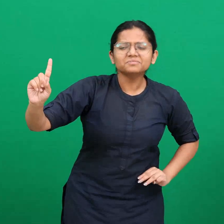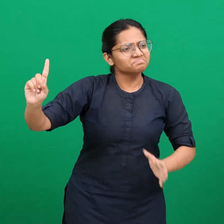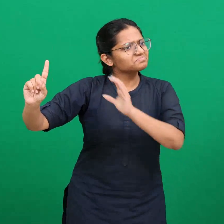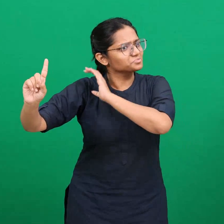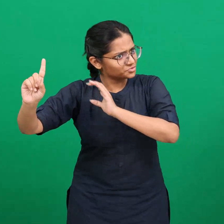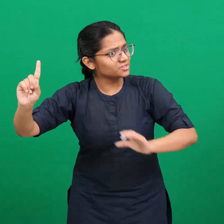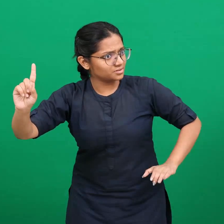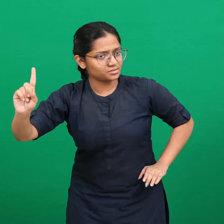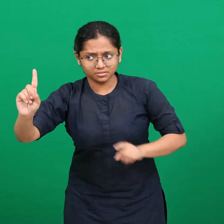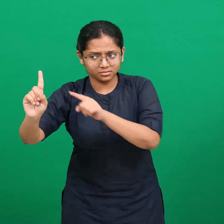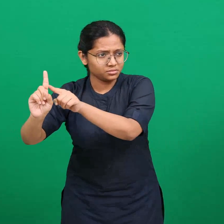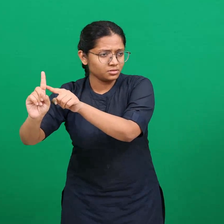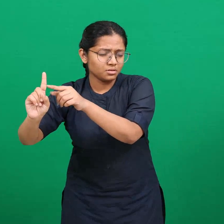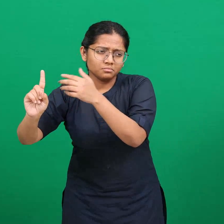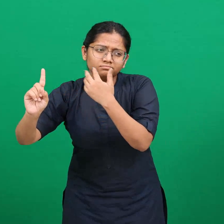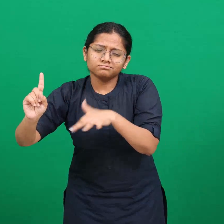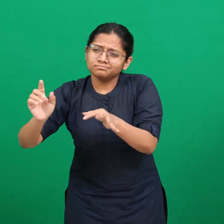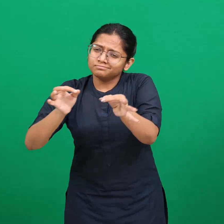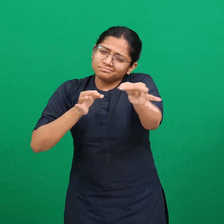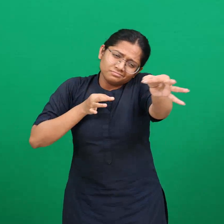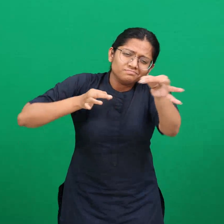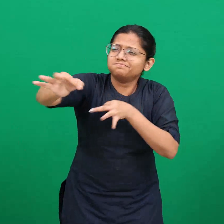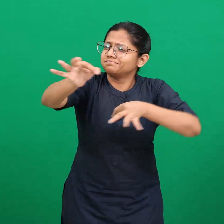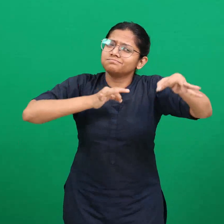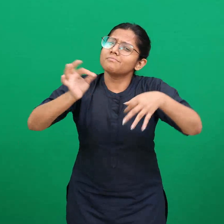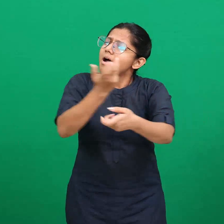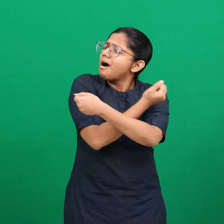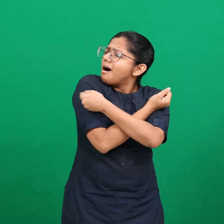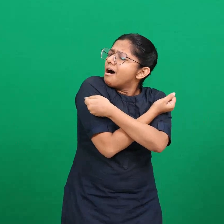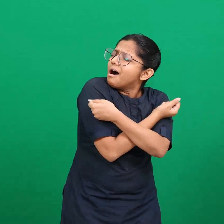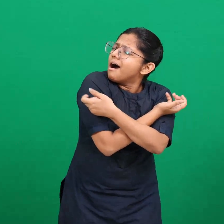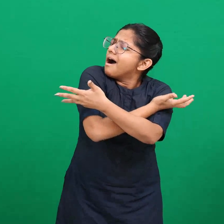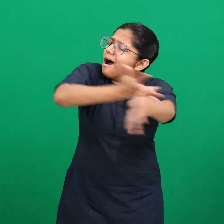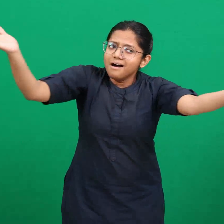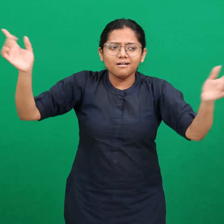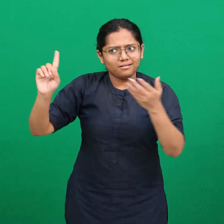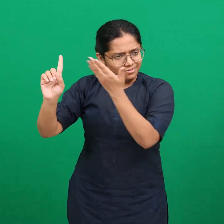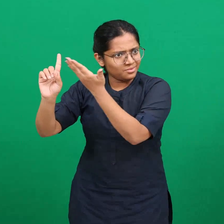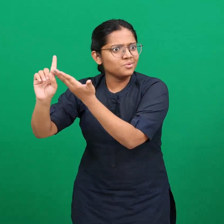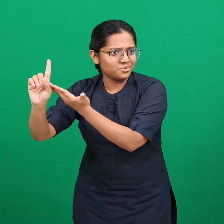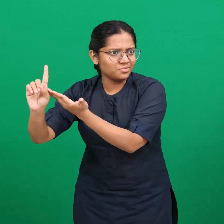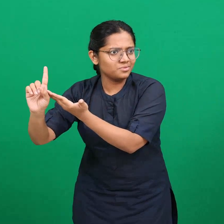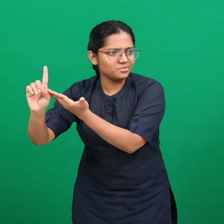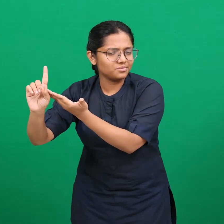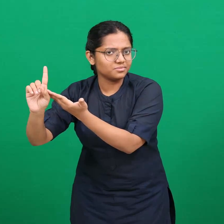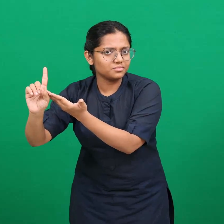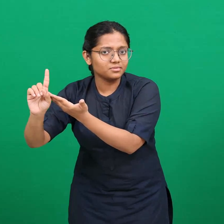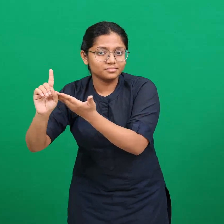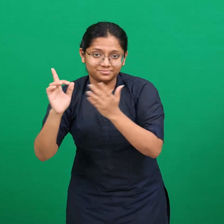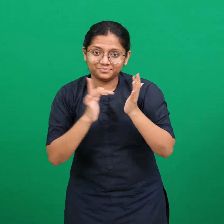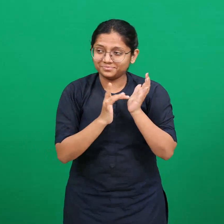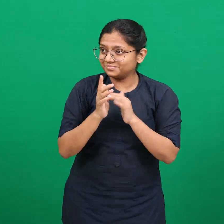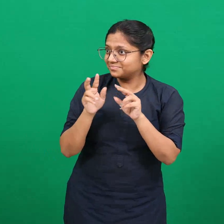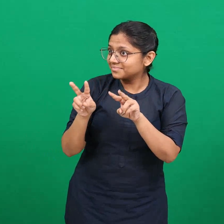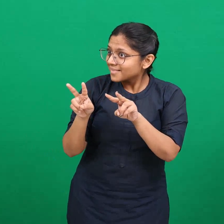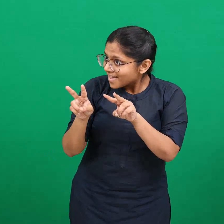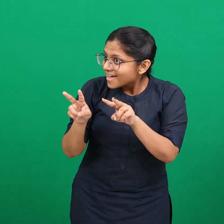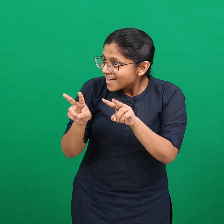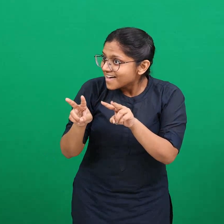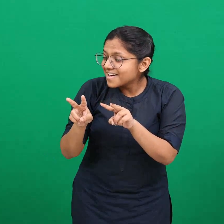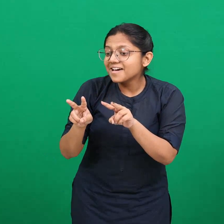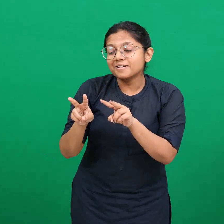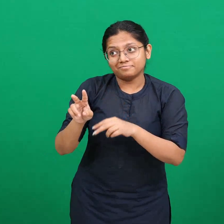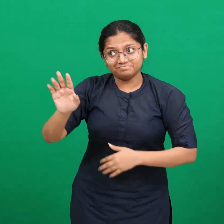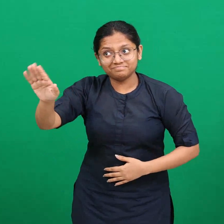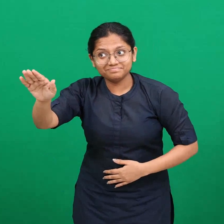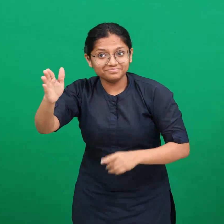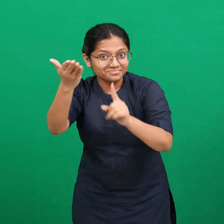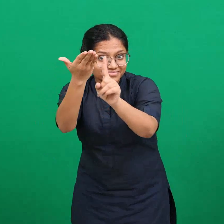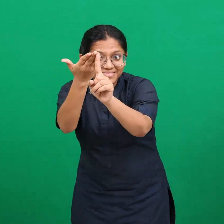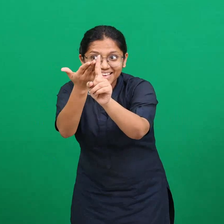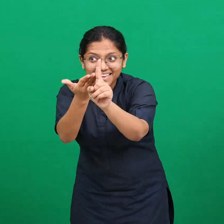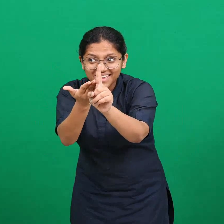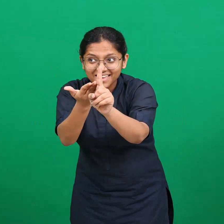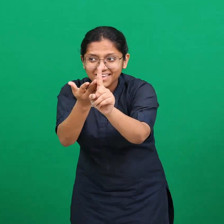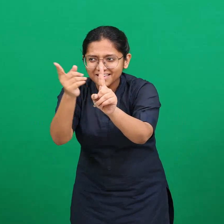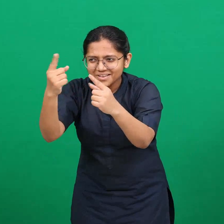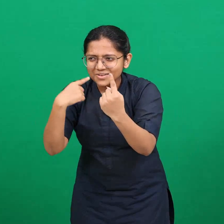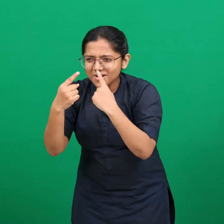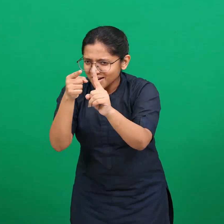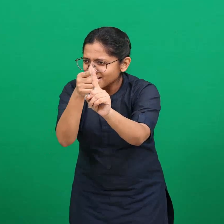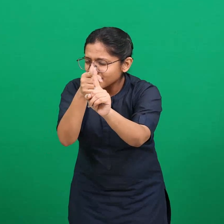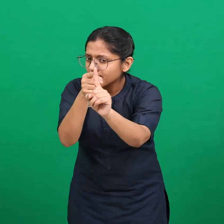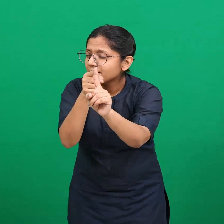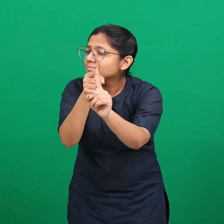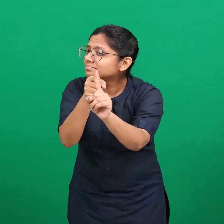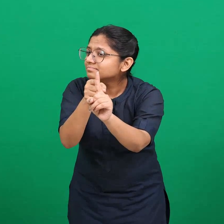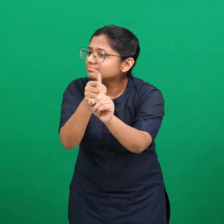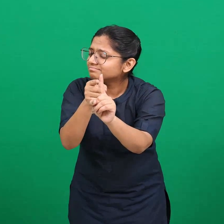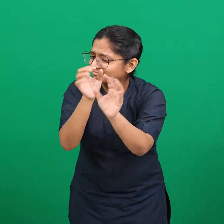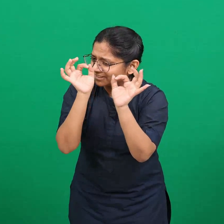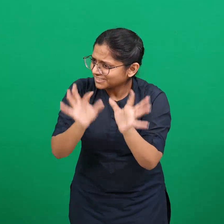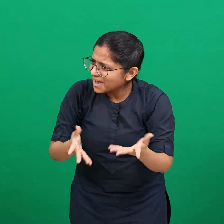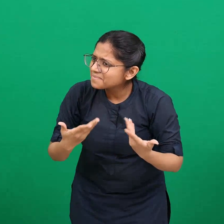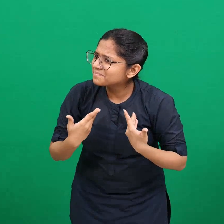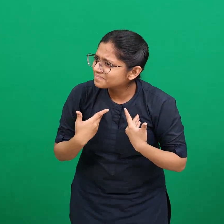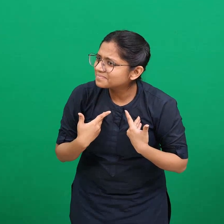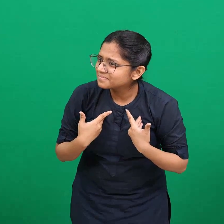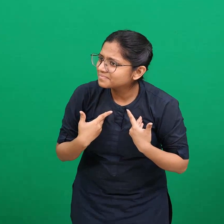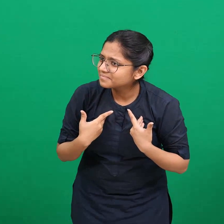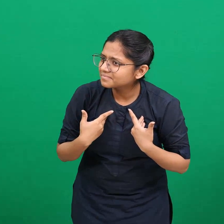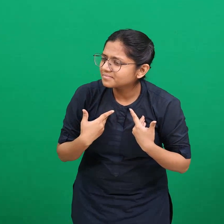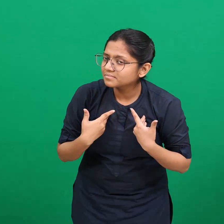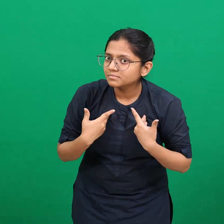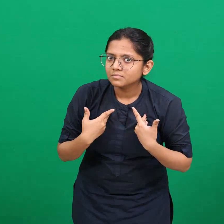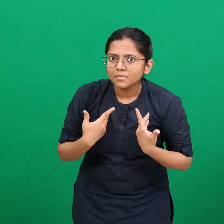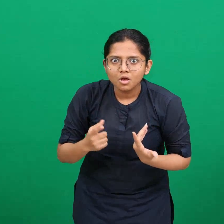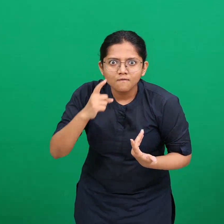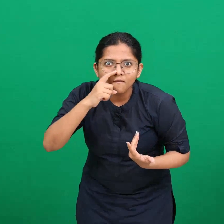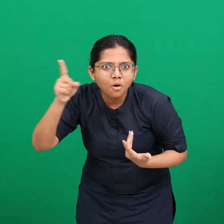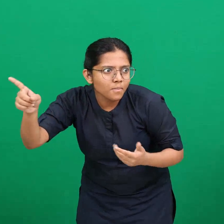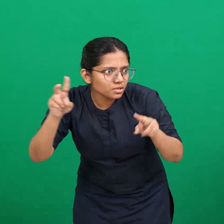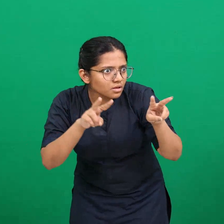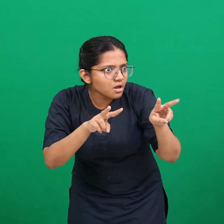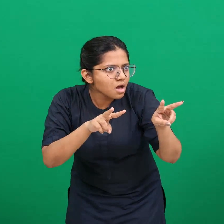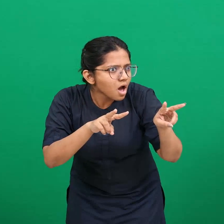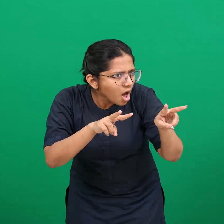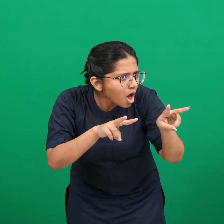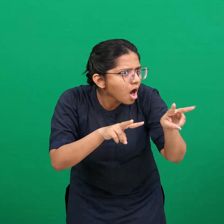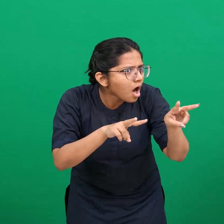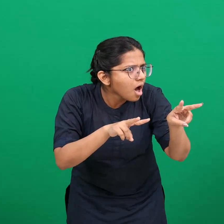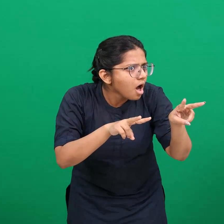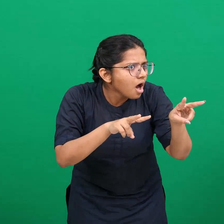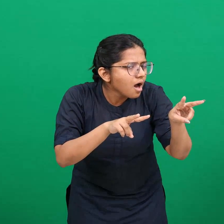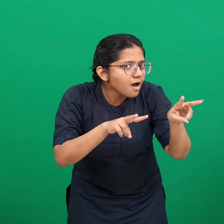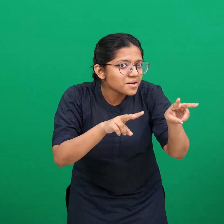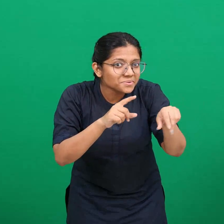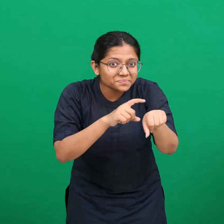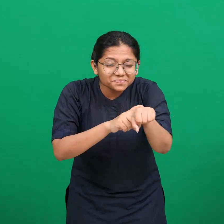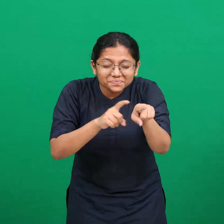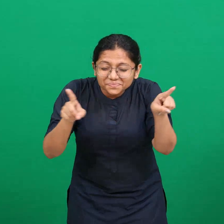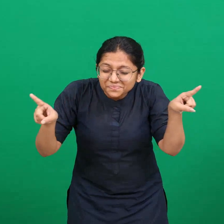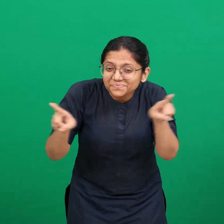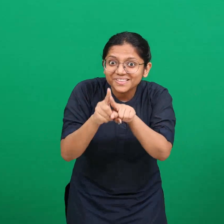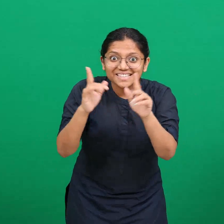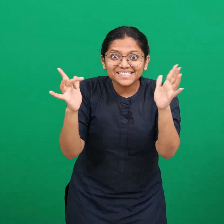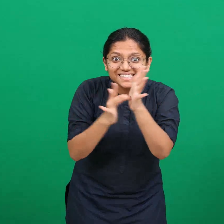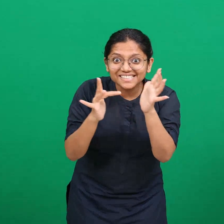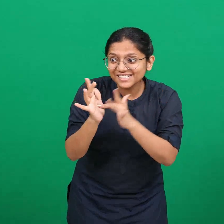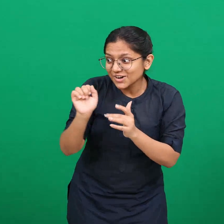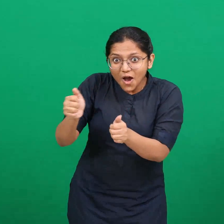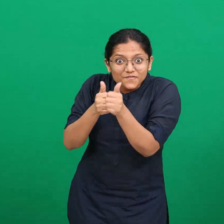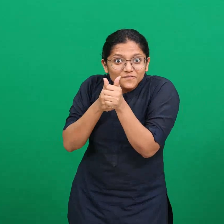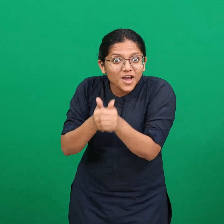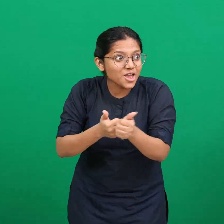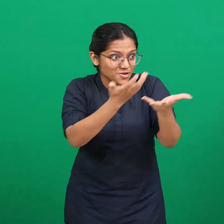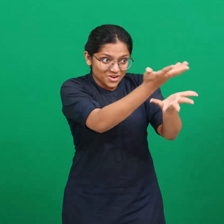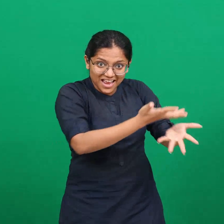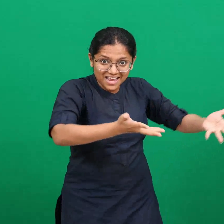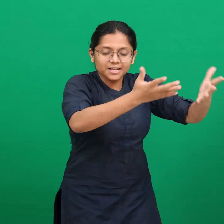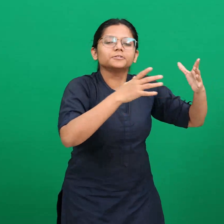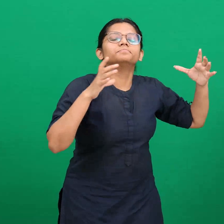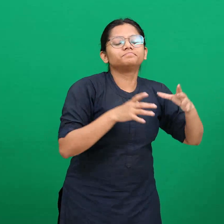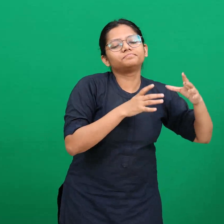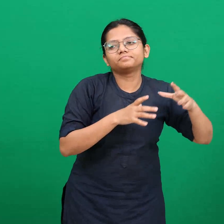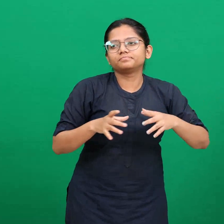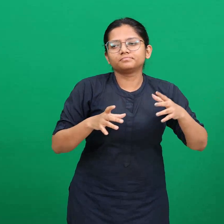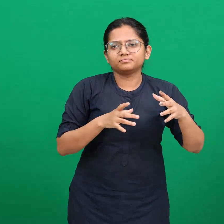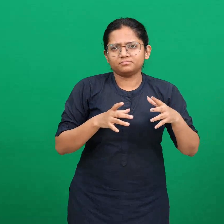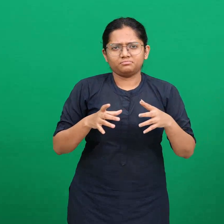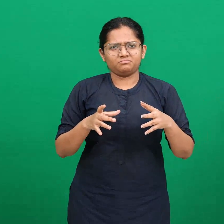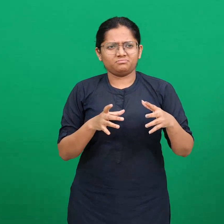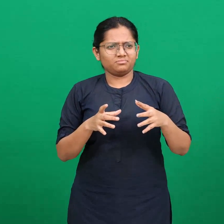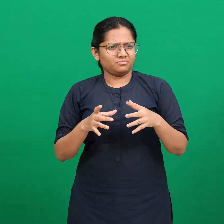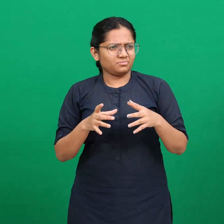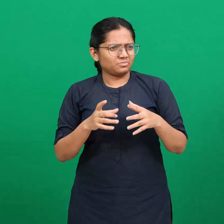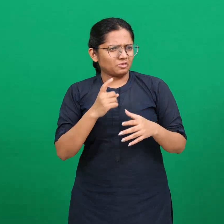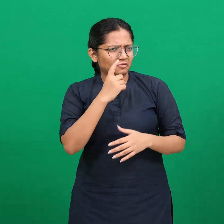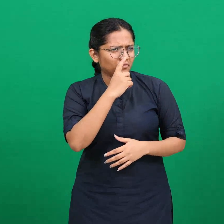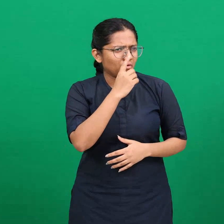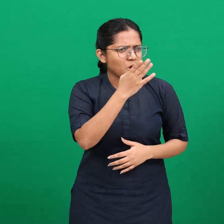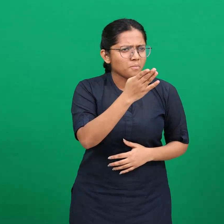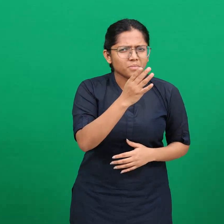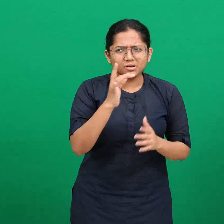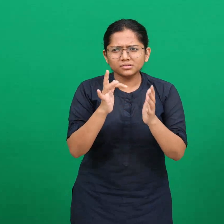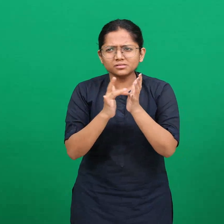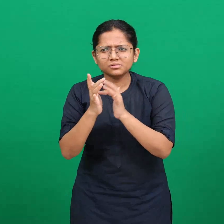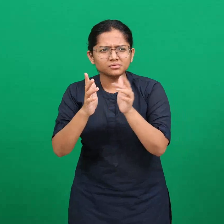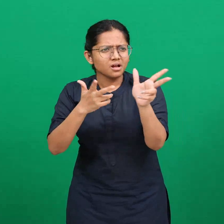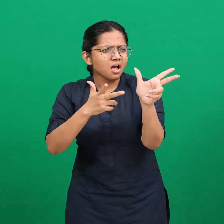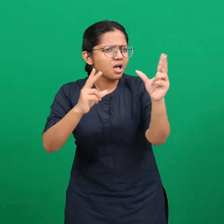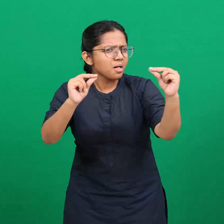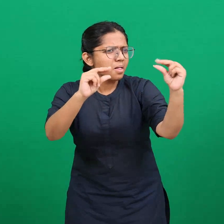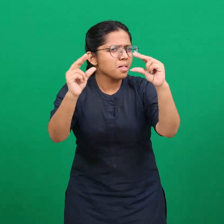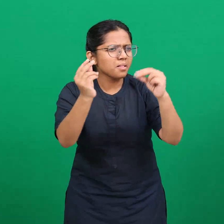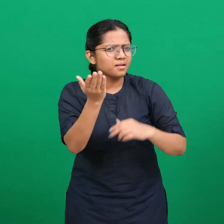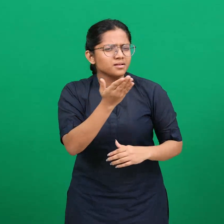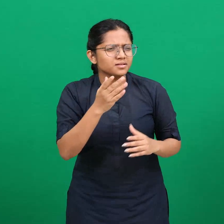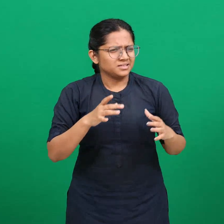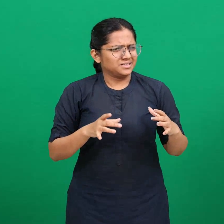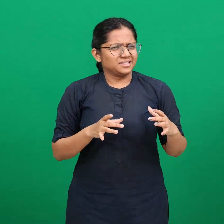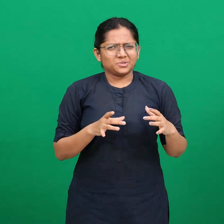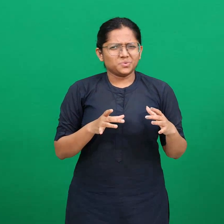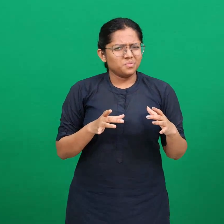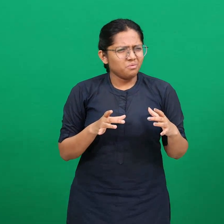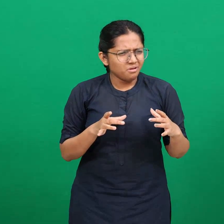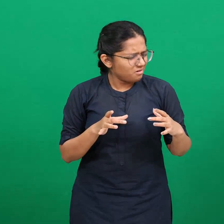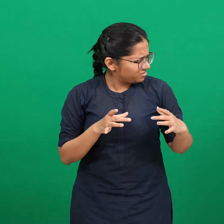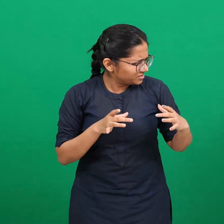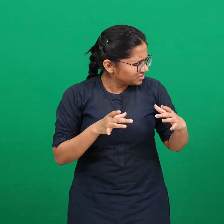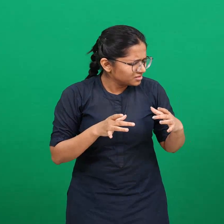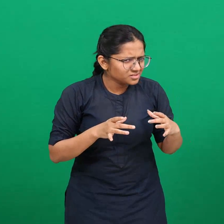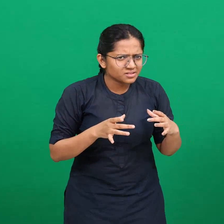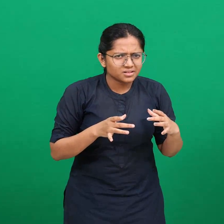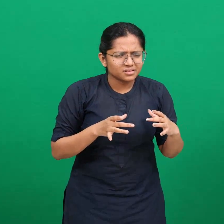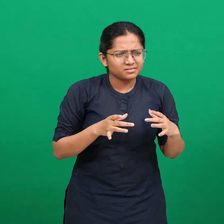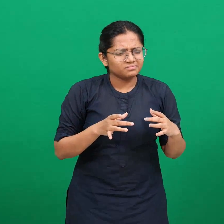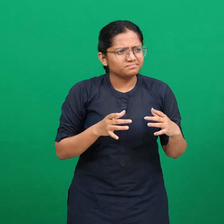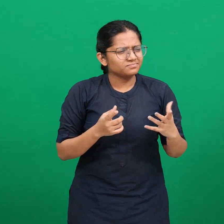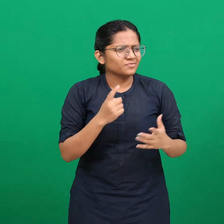Jesus answered, "I who speak to you am He." Just then His disciples returned and were surprised that He was speaking with a woman.